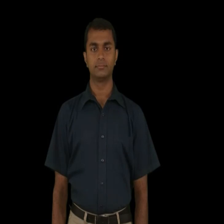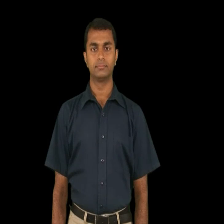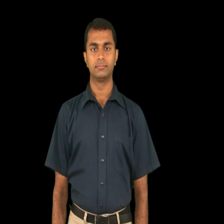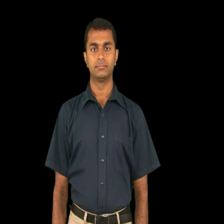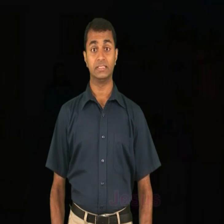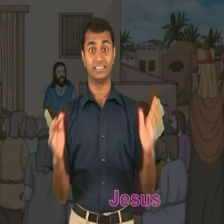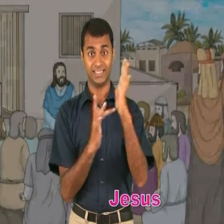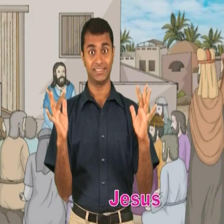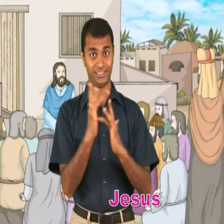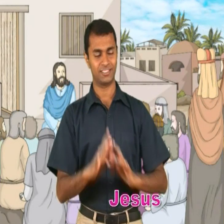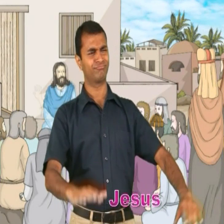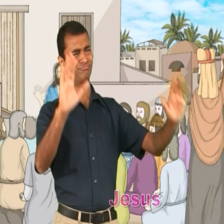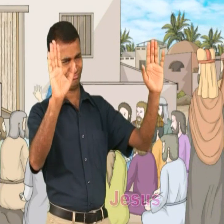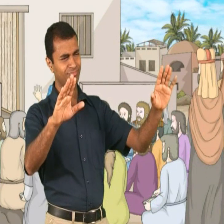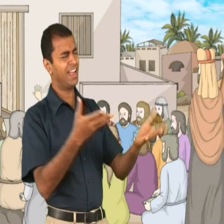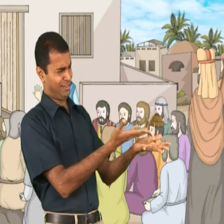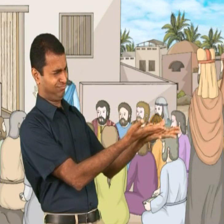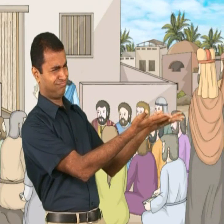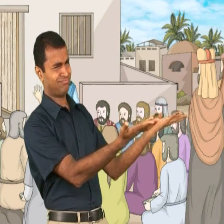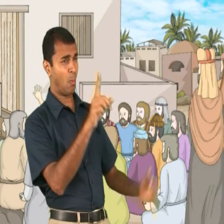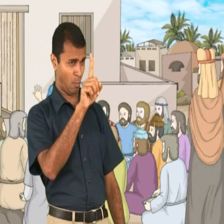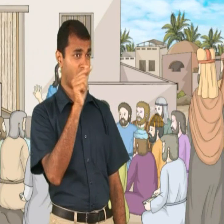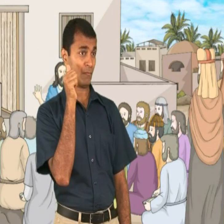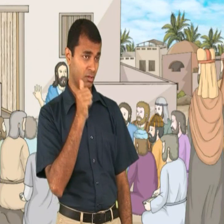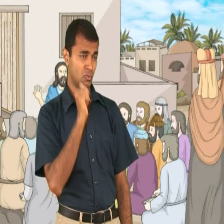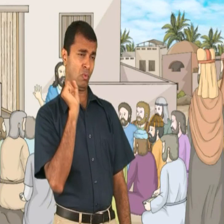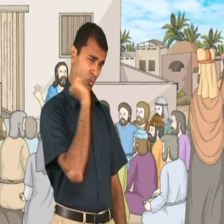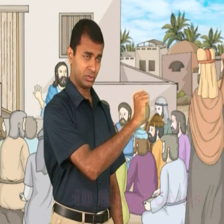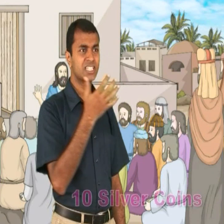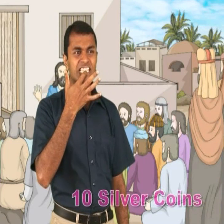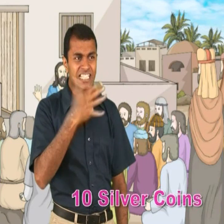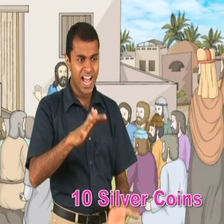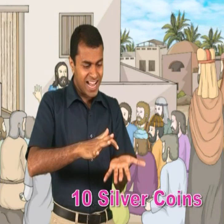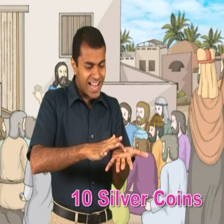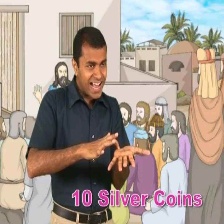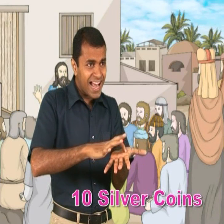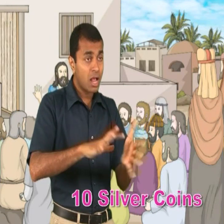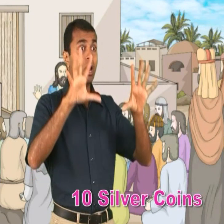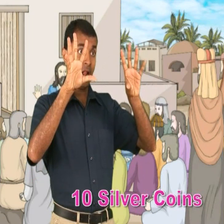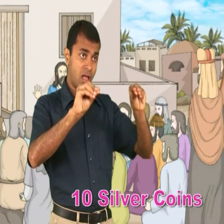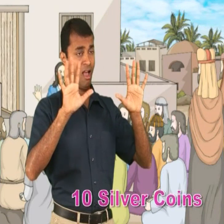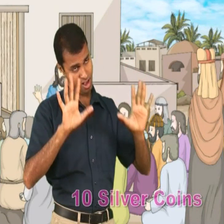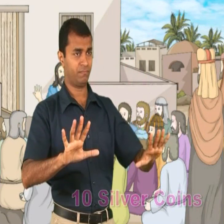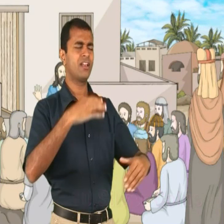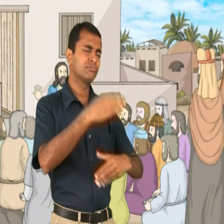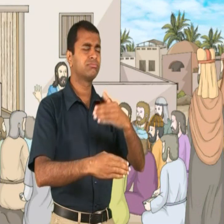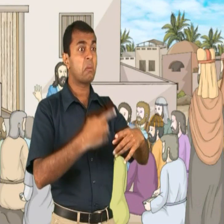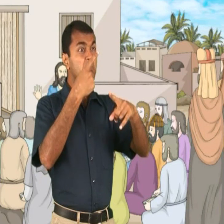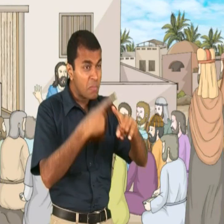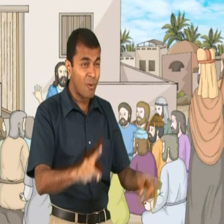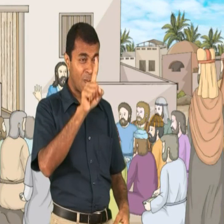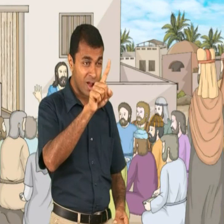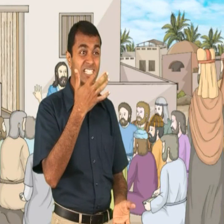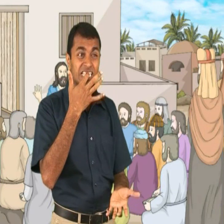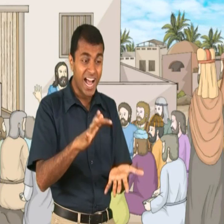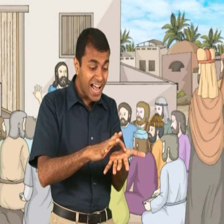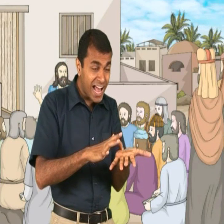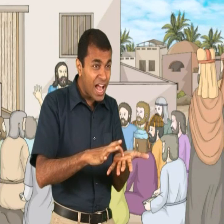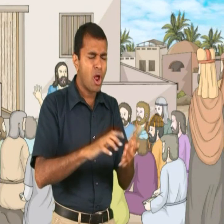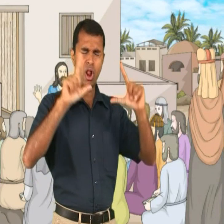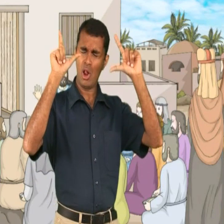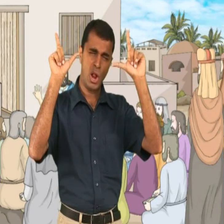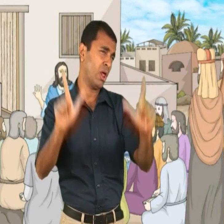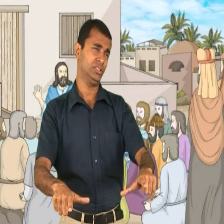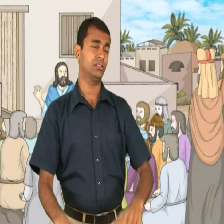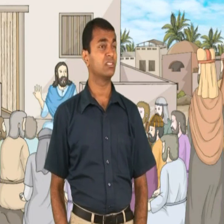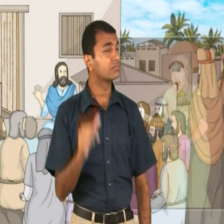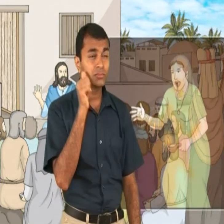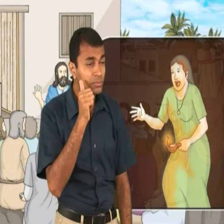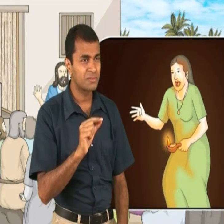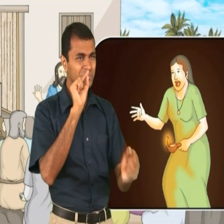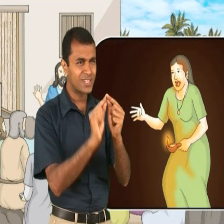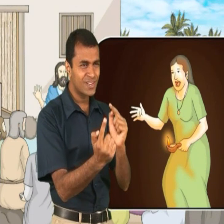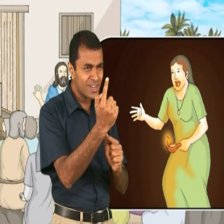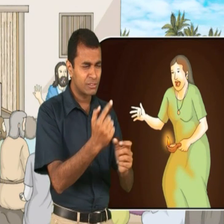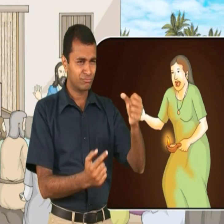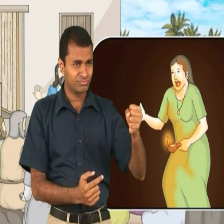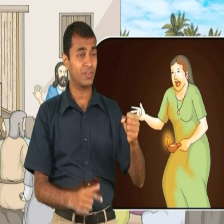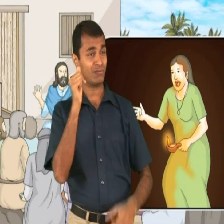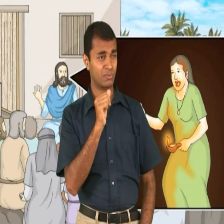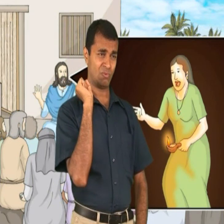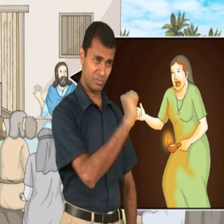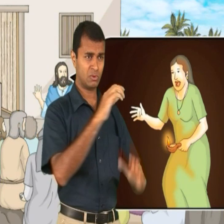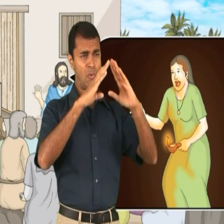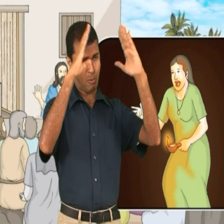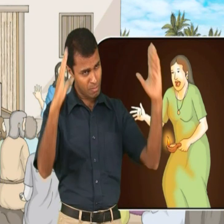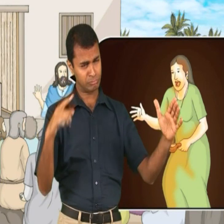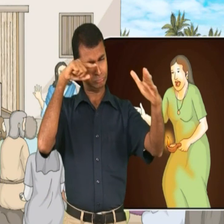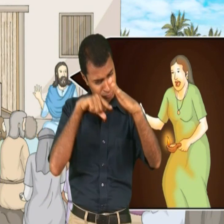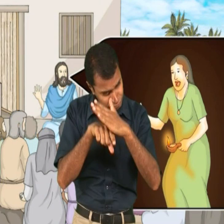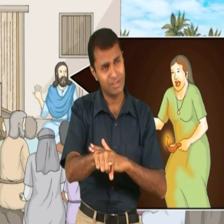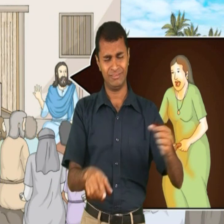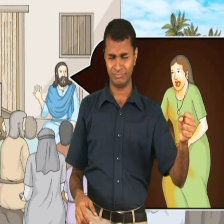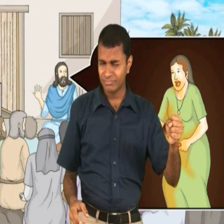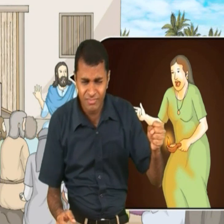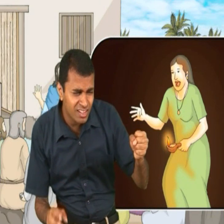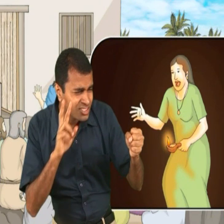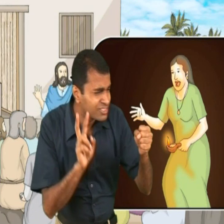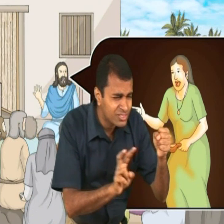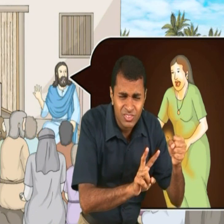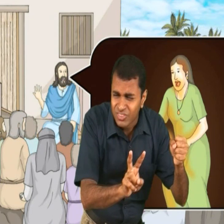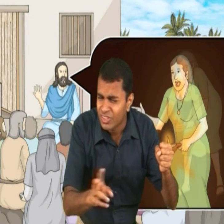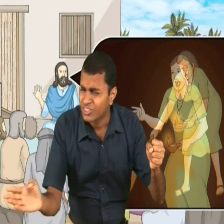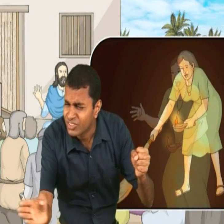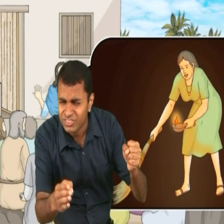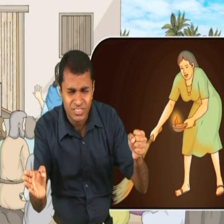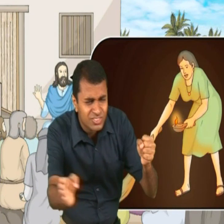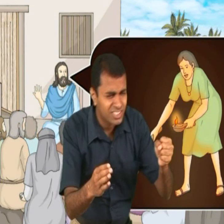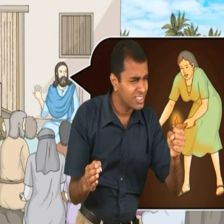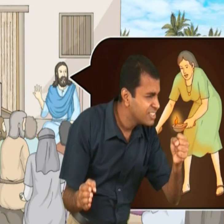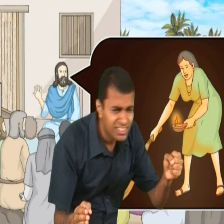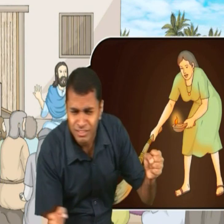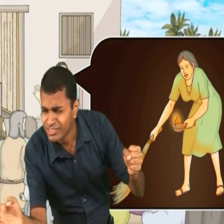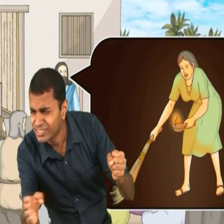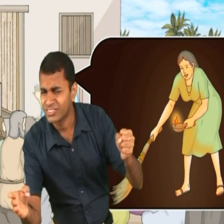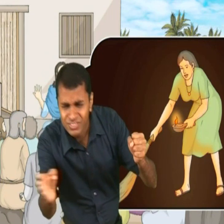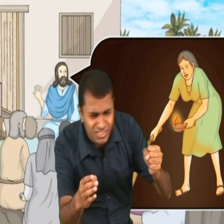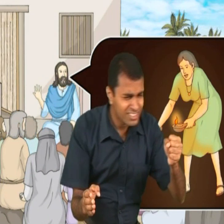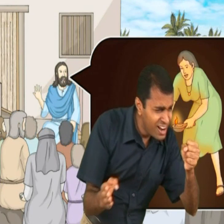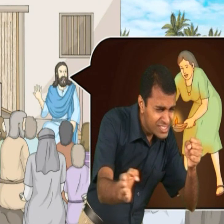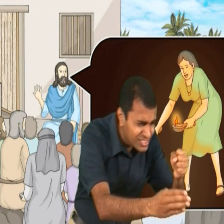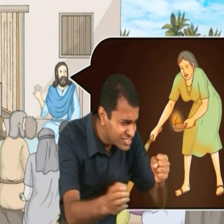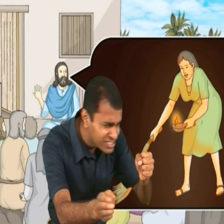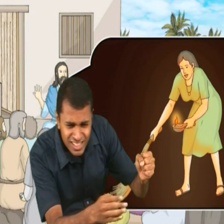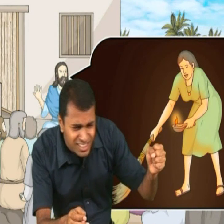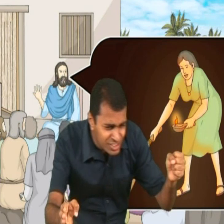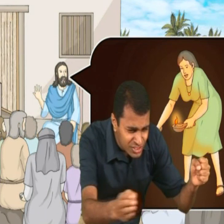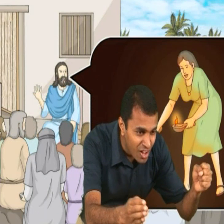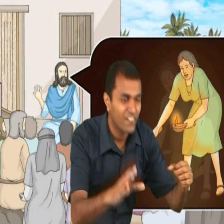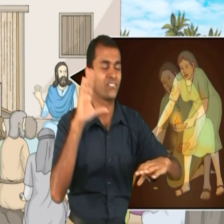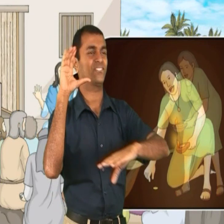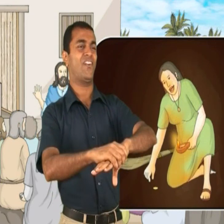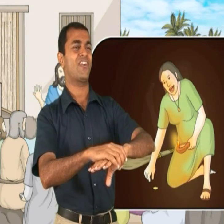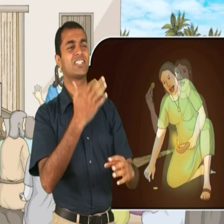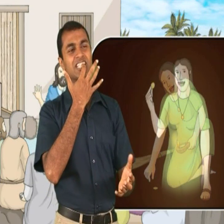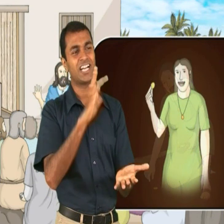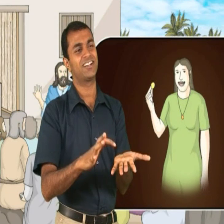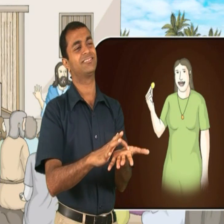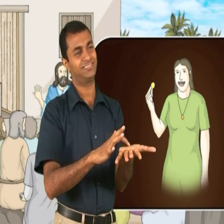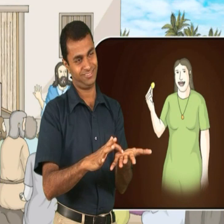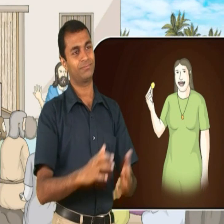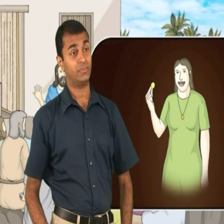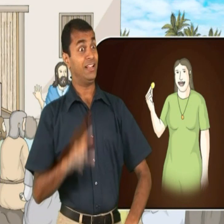Or what woman who has ten silver coins and loses one of them does not light a lamp, sweep her house, and search carefully until she finds it?